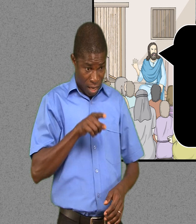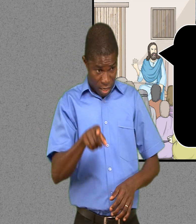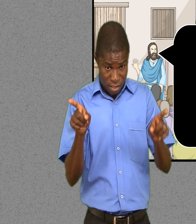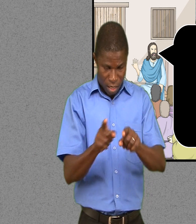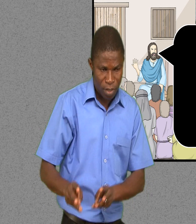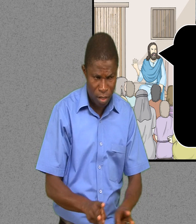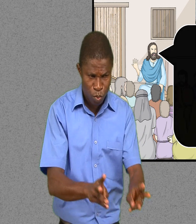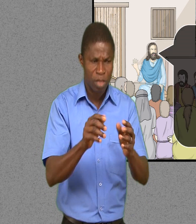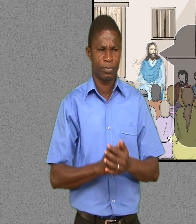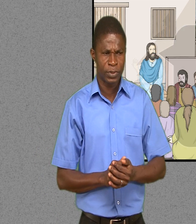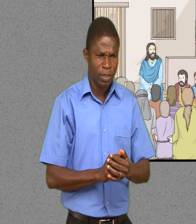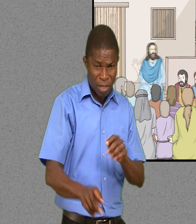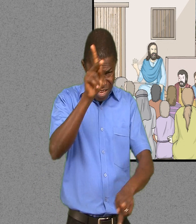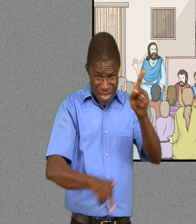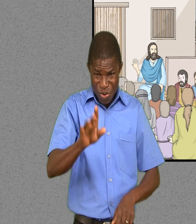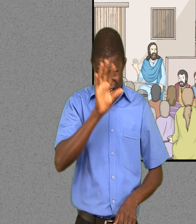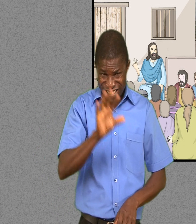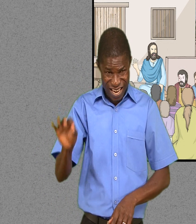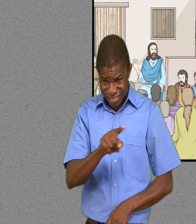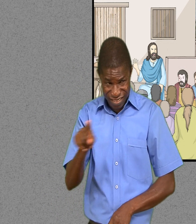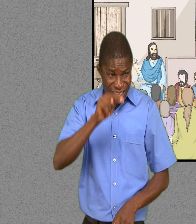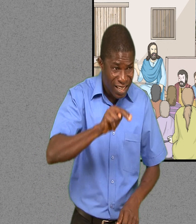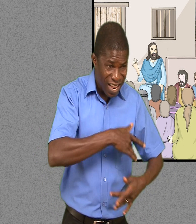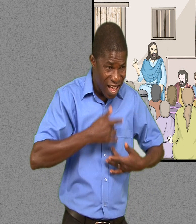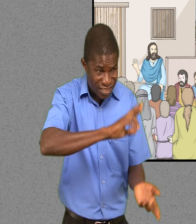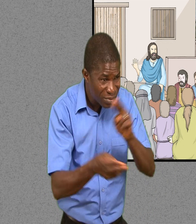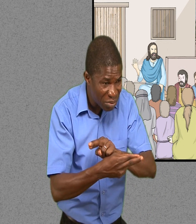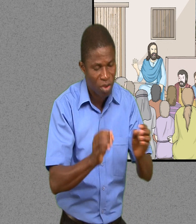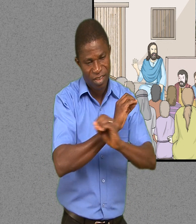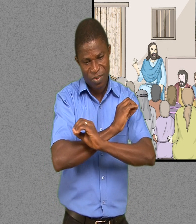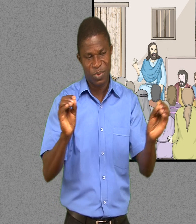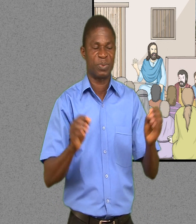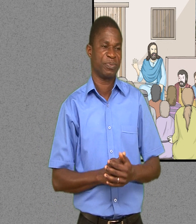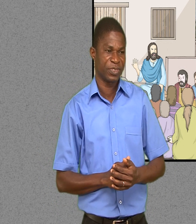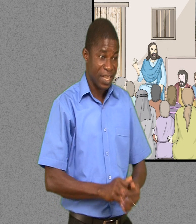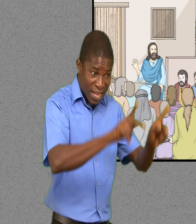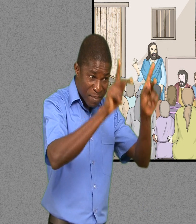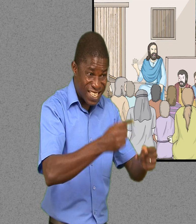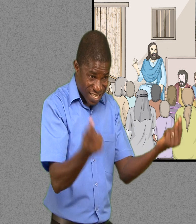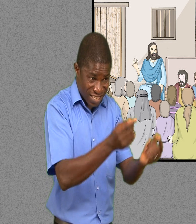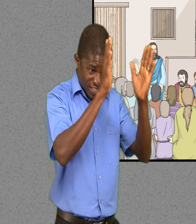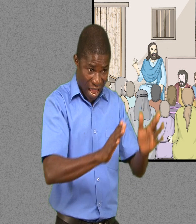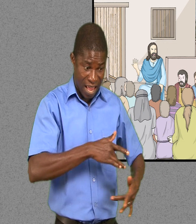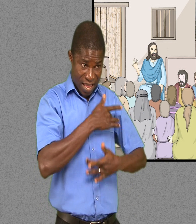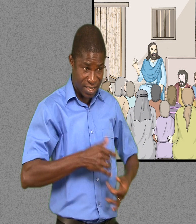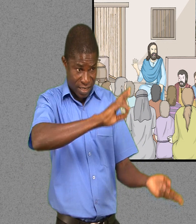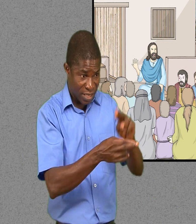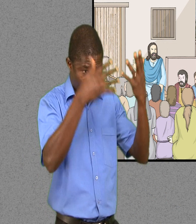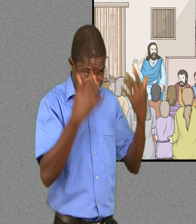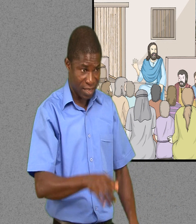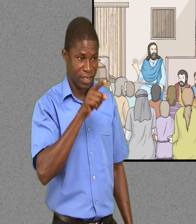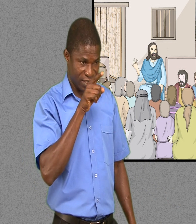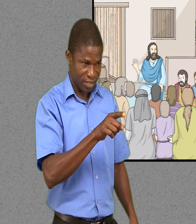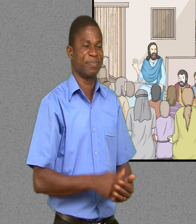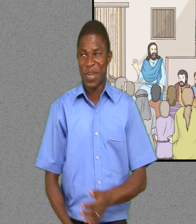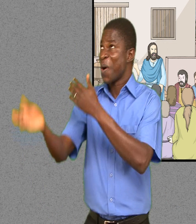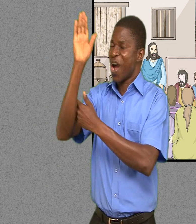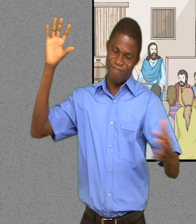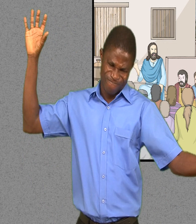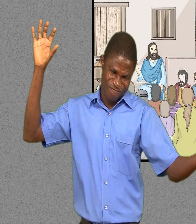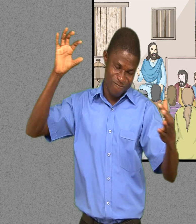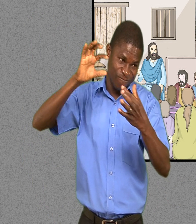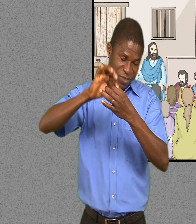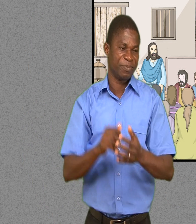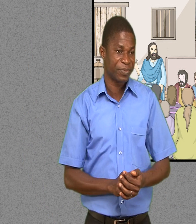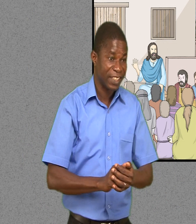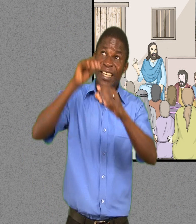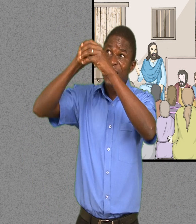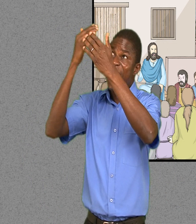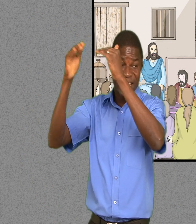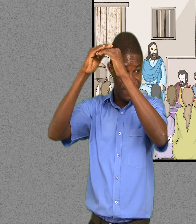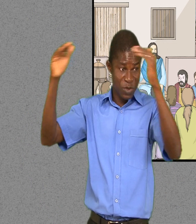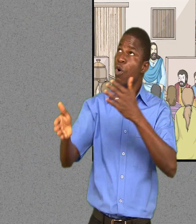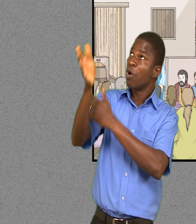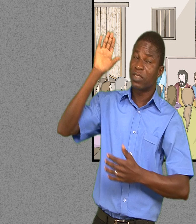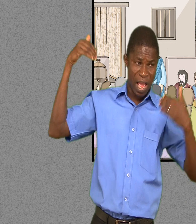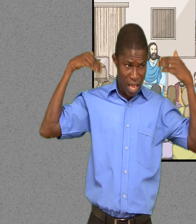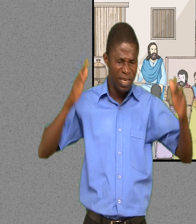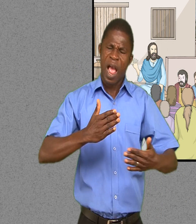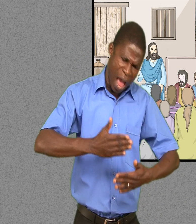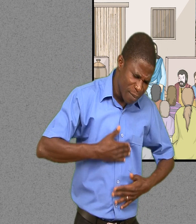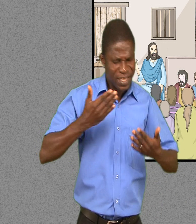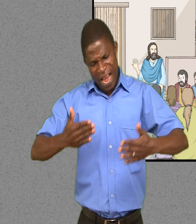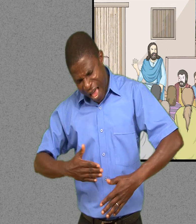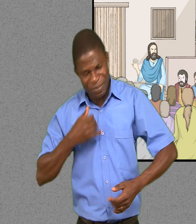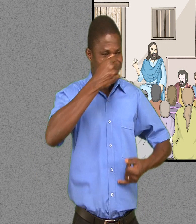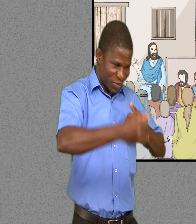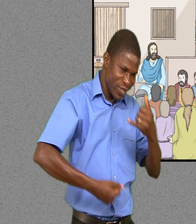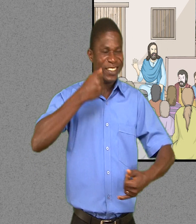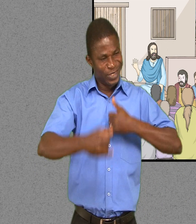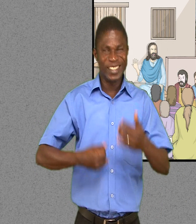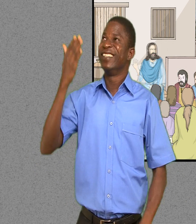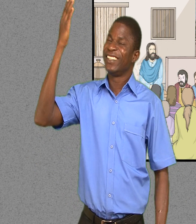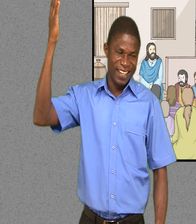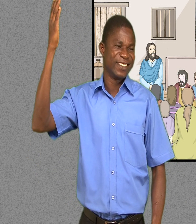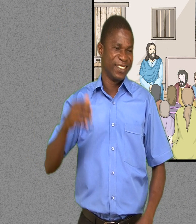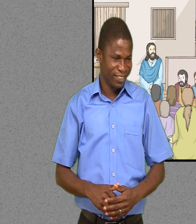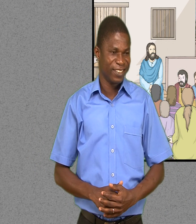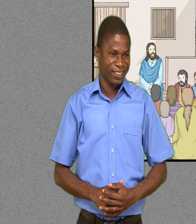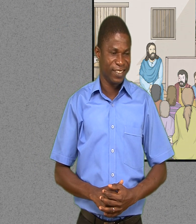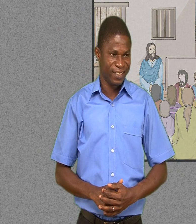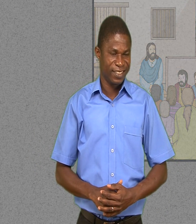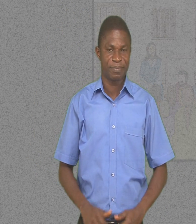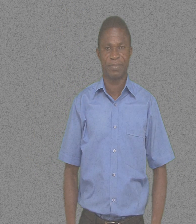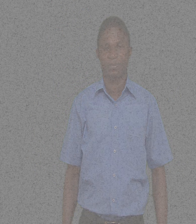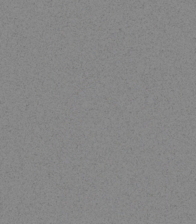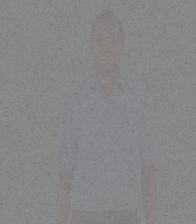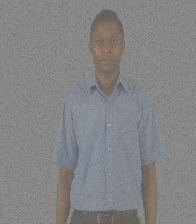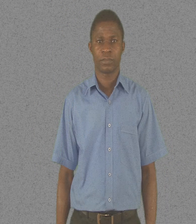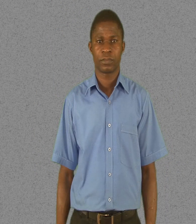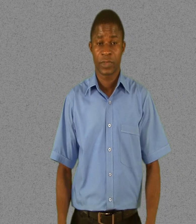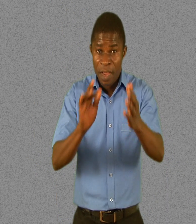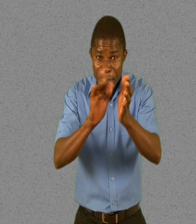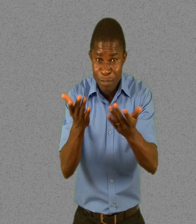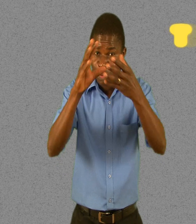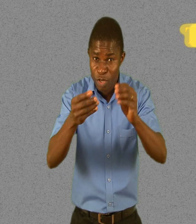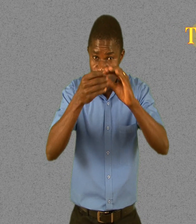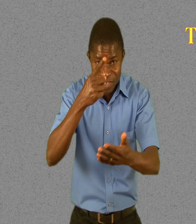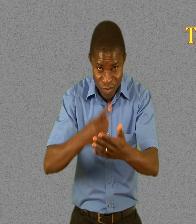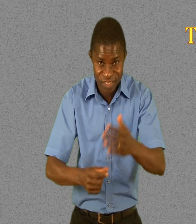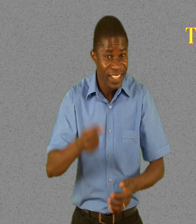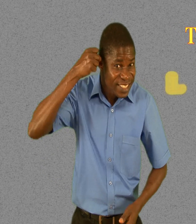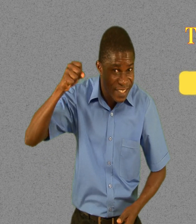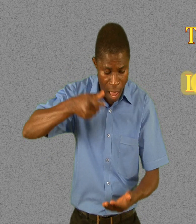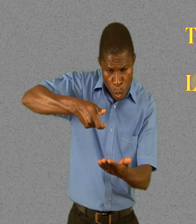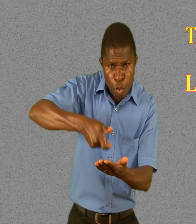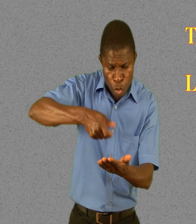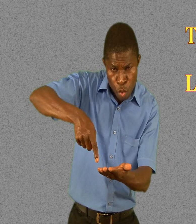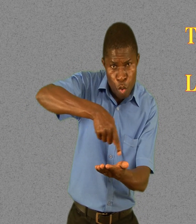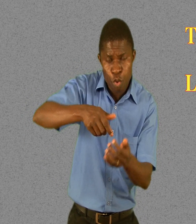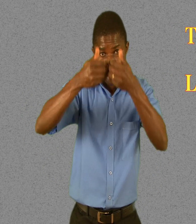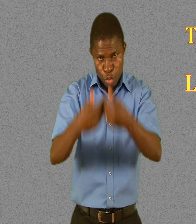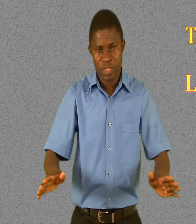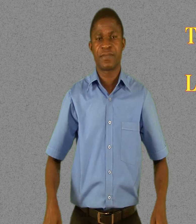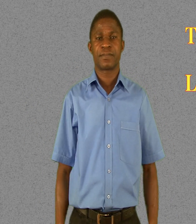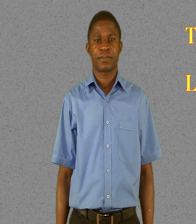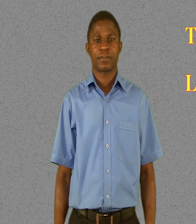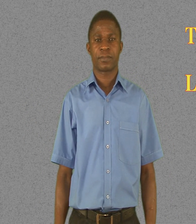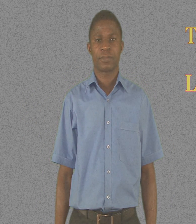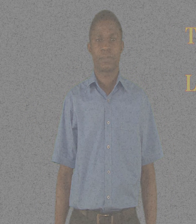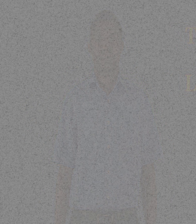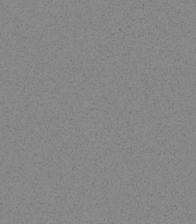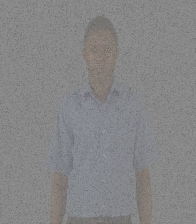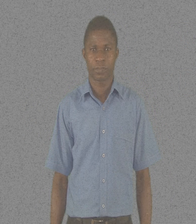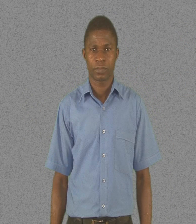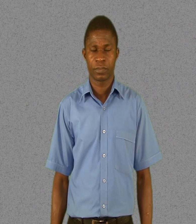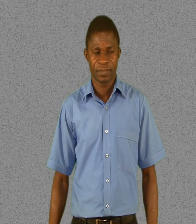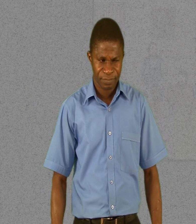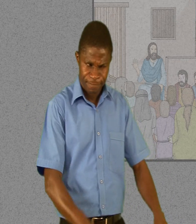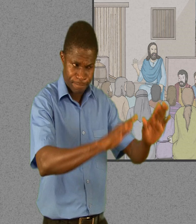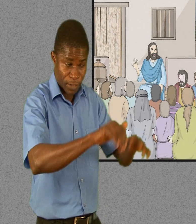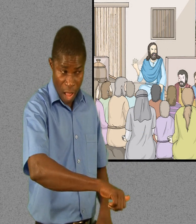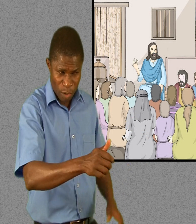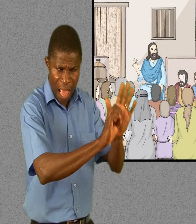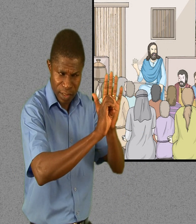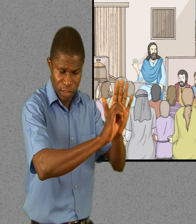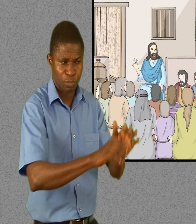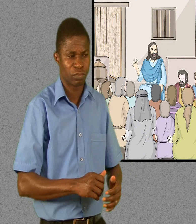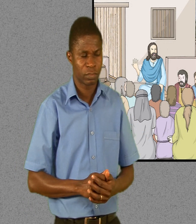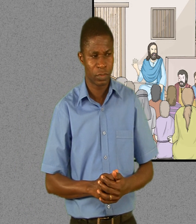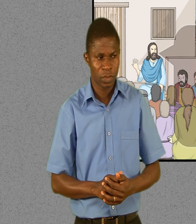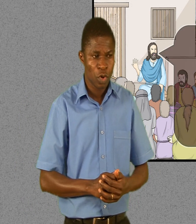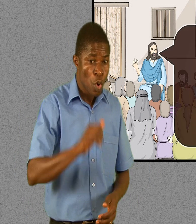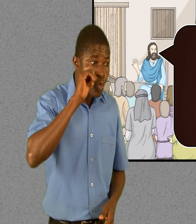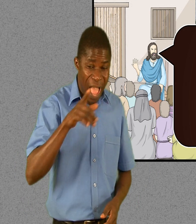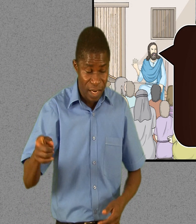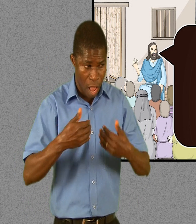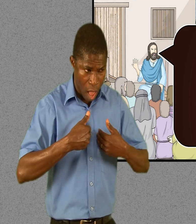In the same way, I tell you that there will be more joy in heaven over one sinner who repents than over ninety-nine righteous ones who do not need to repent.